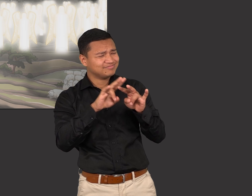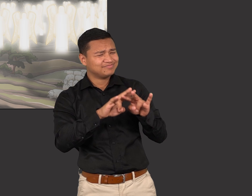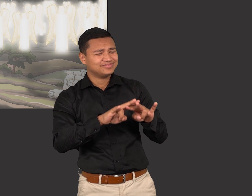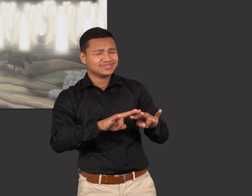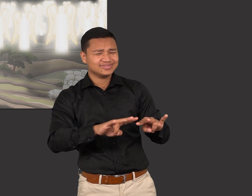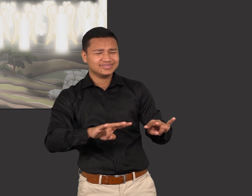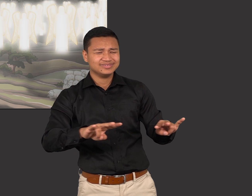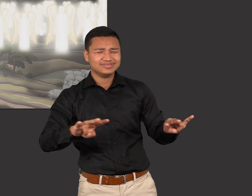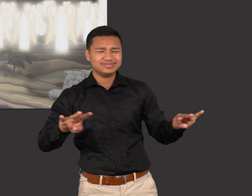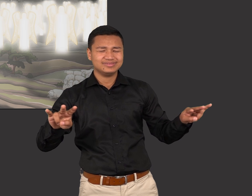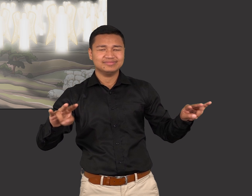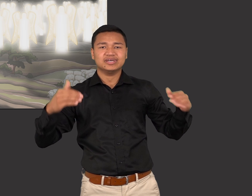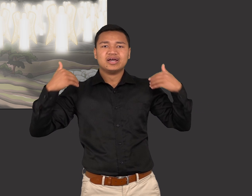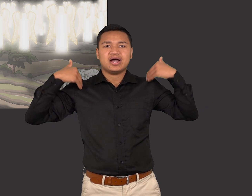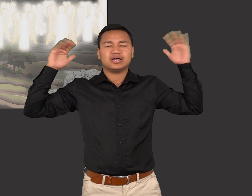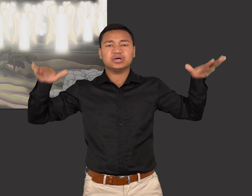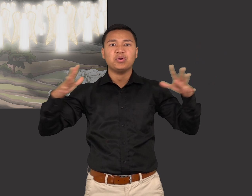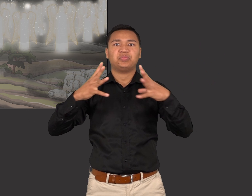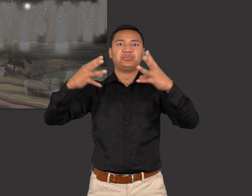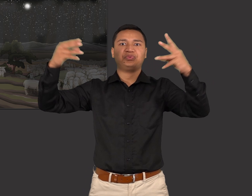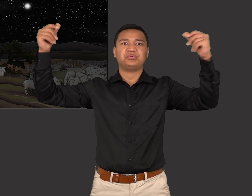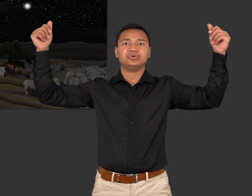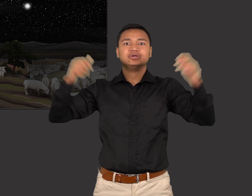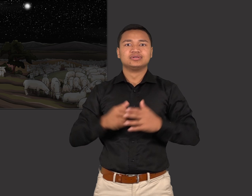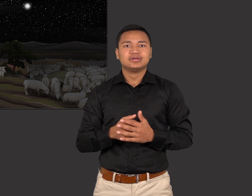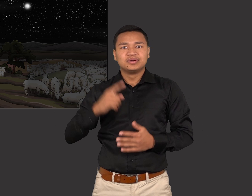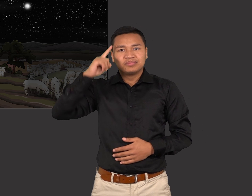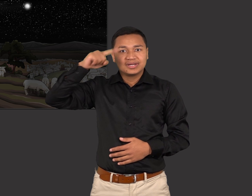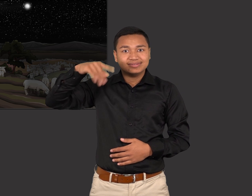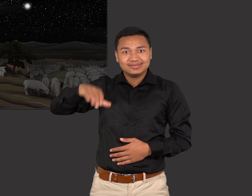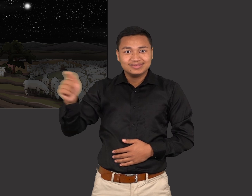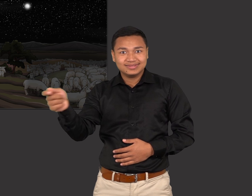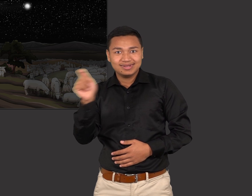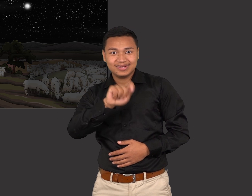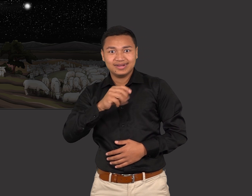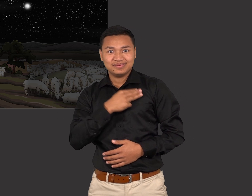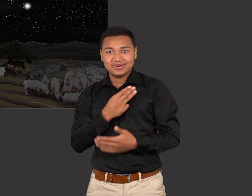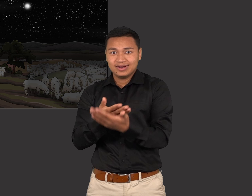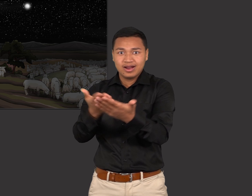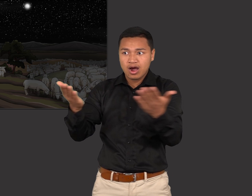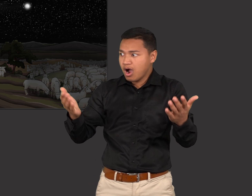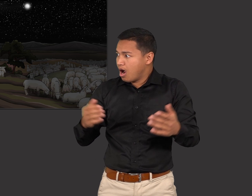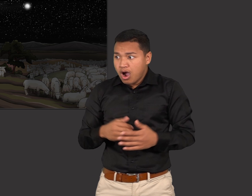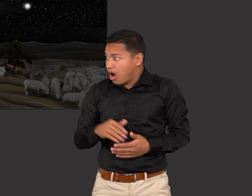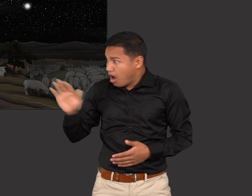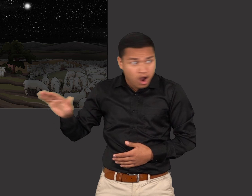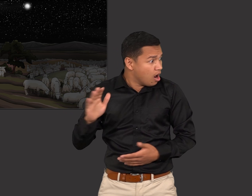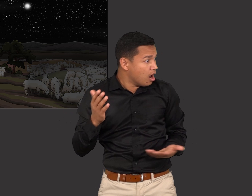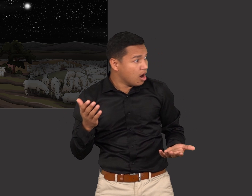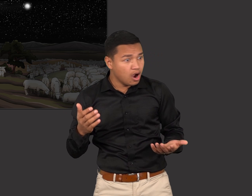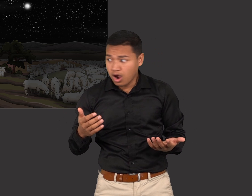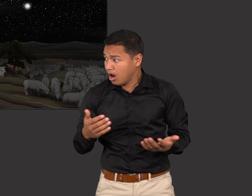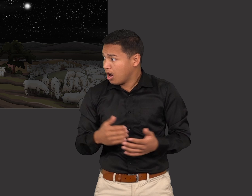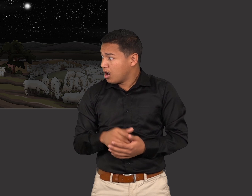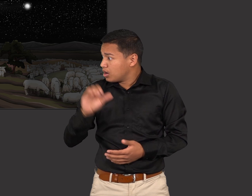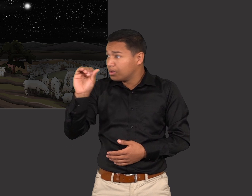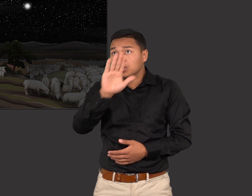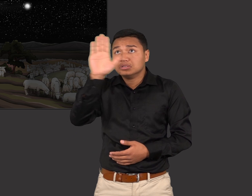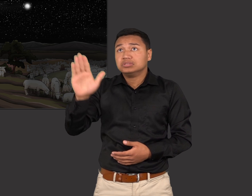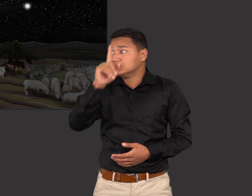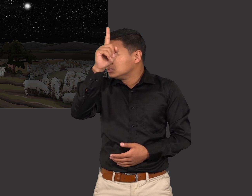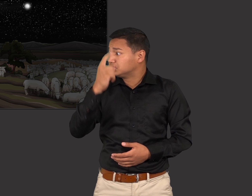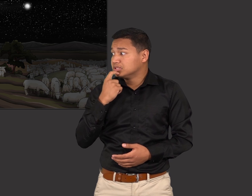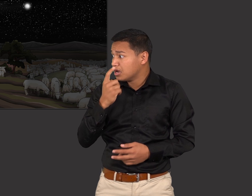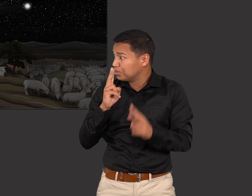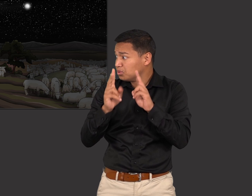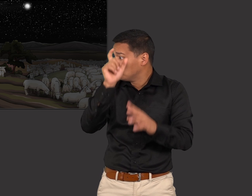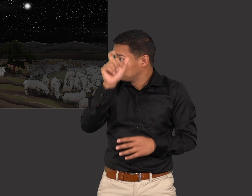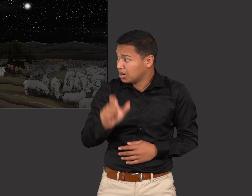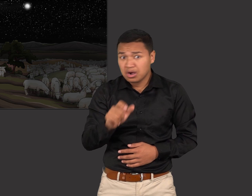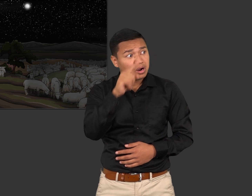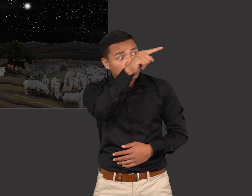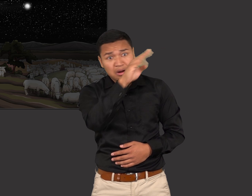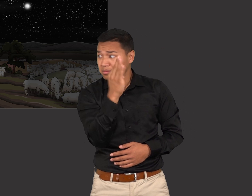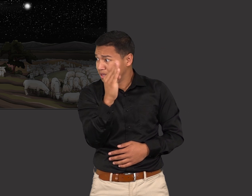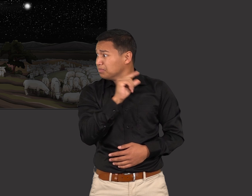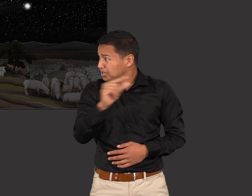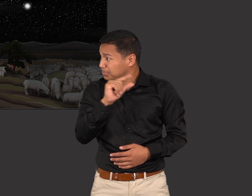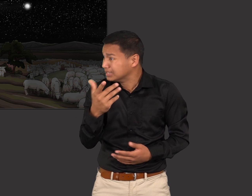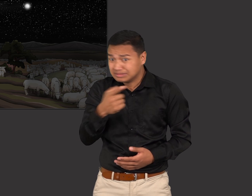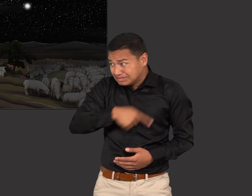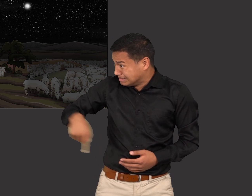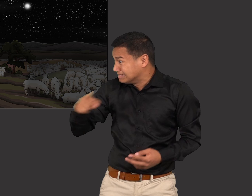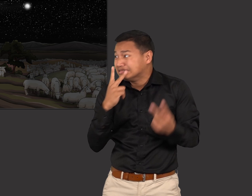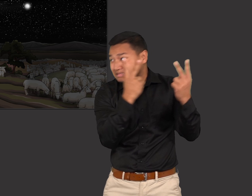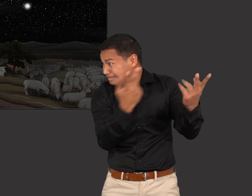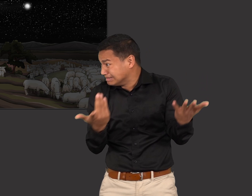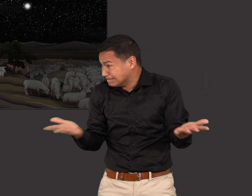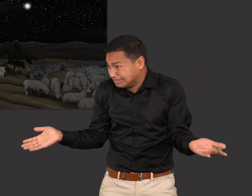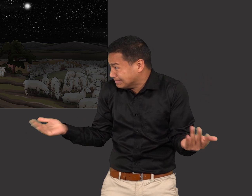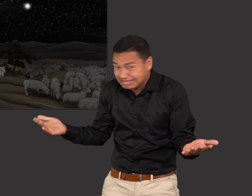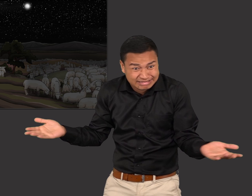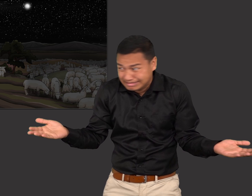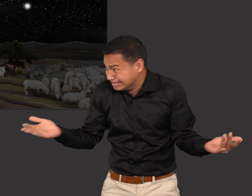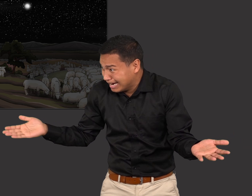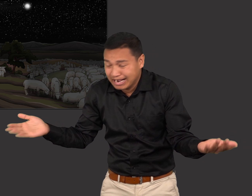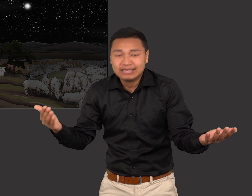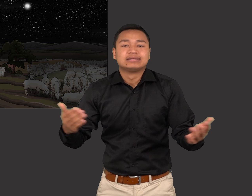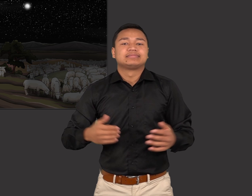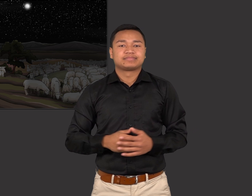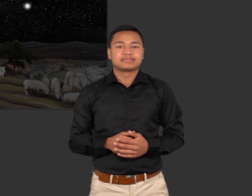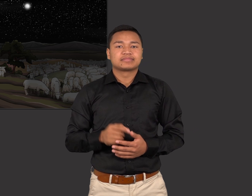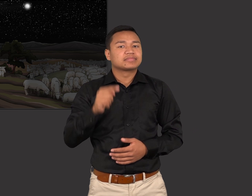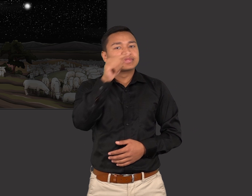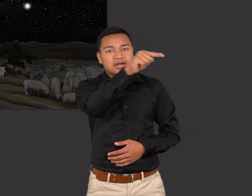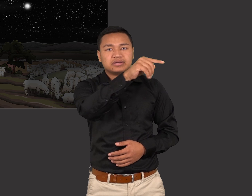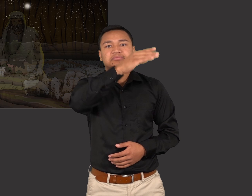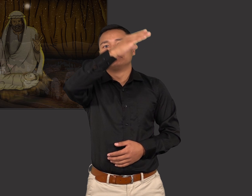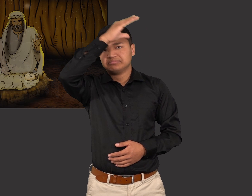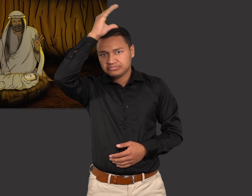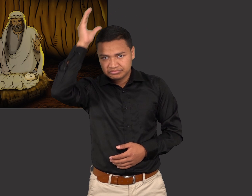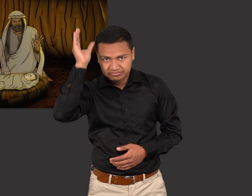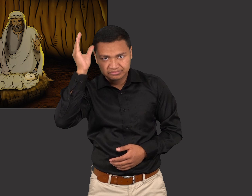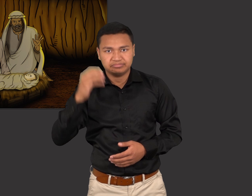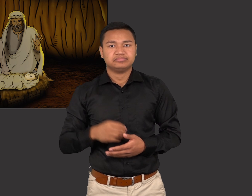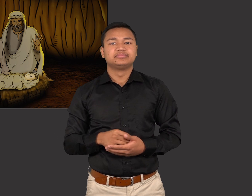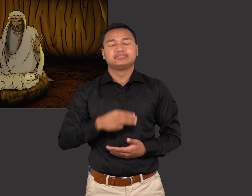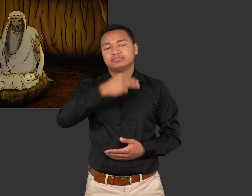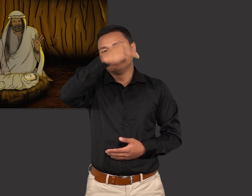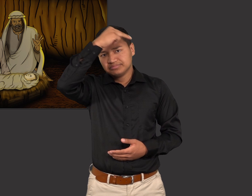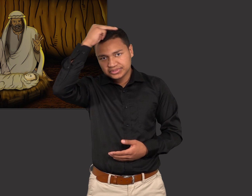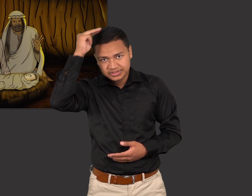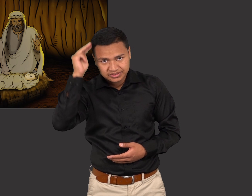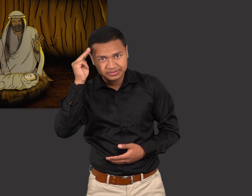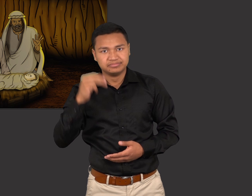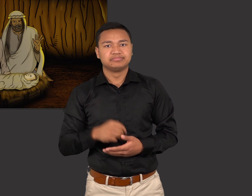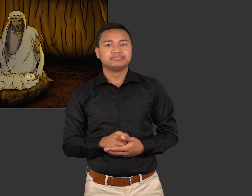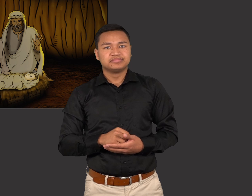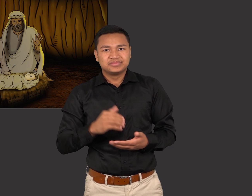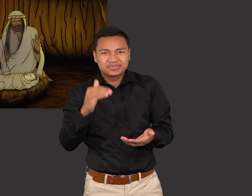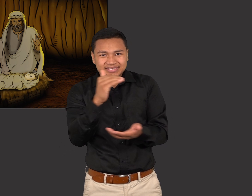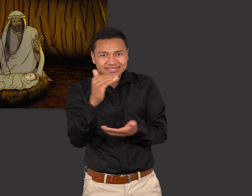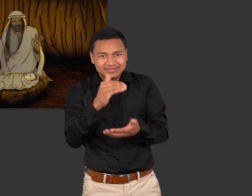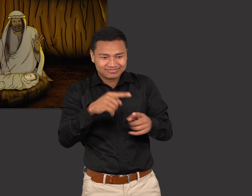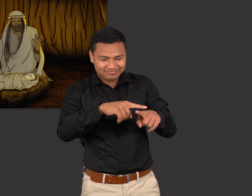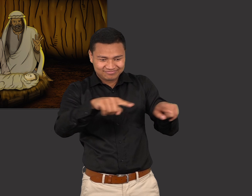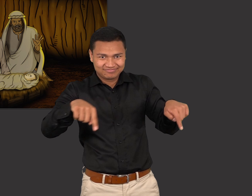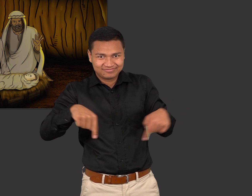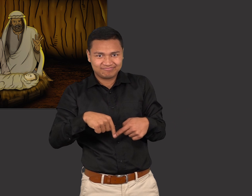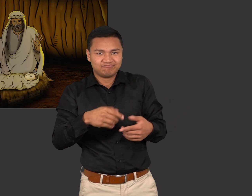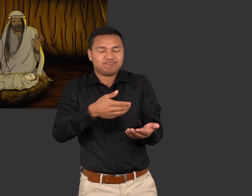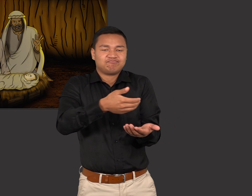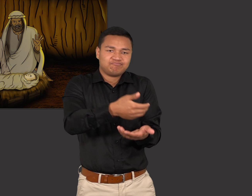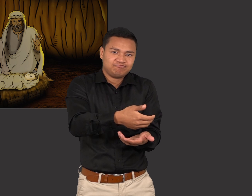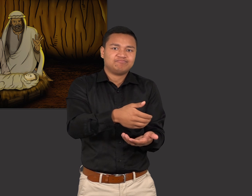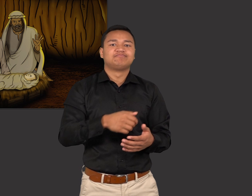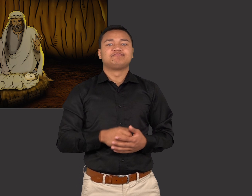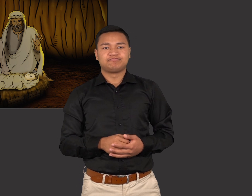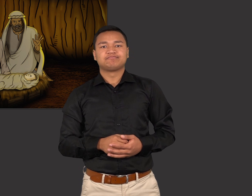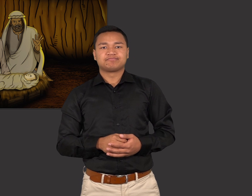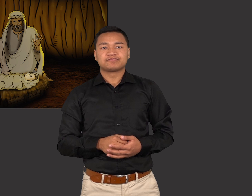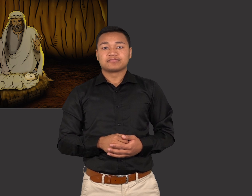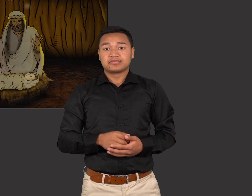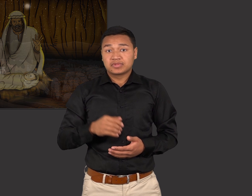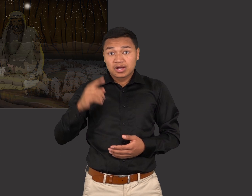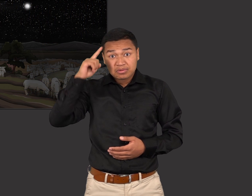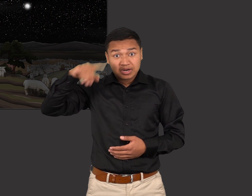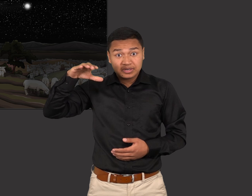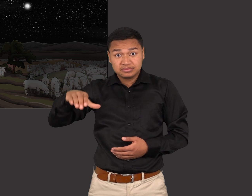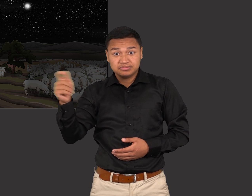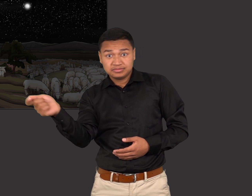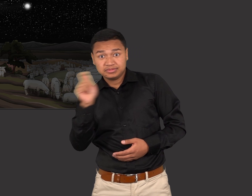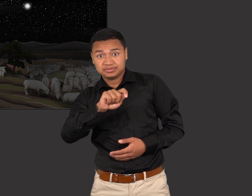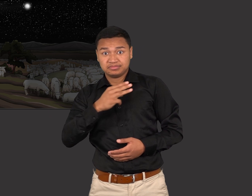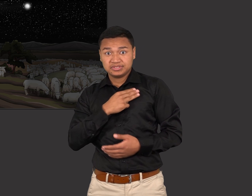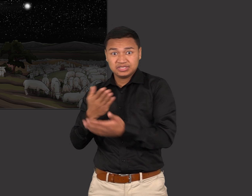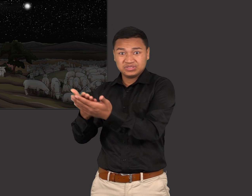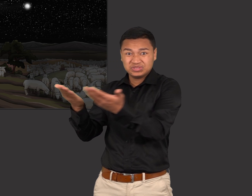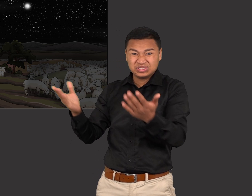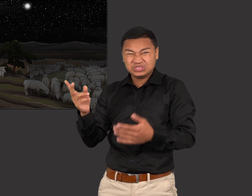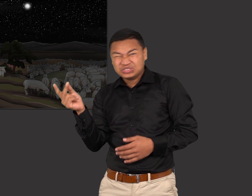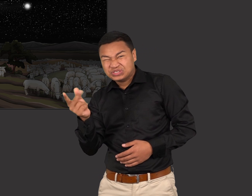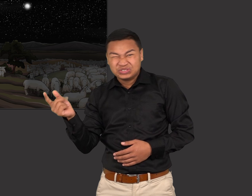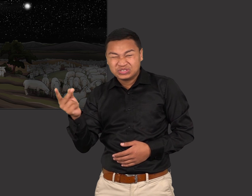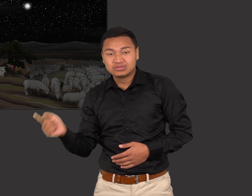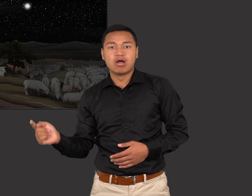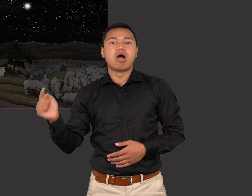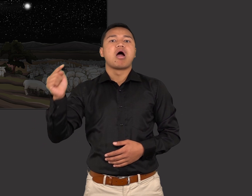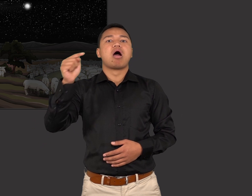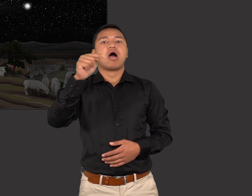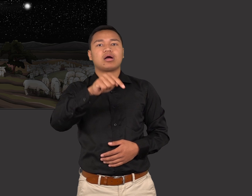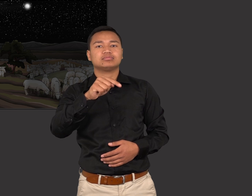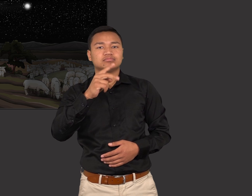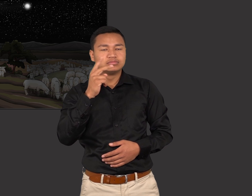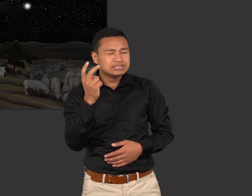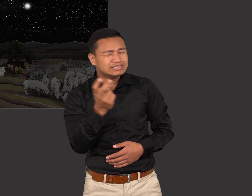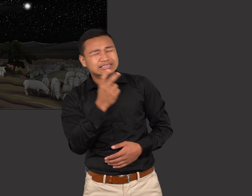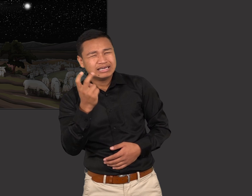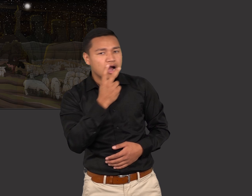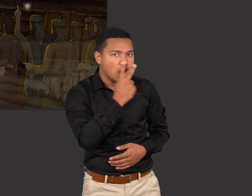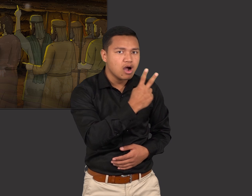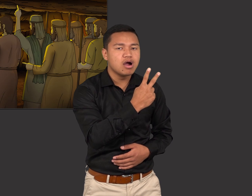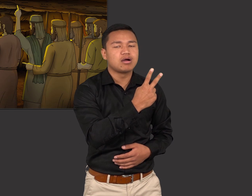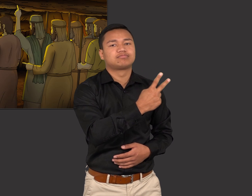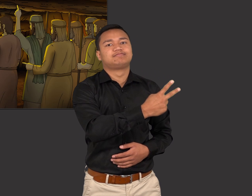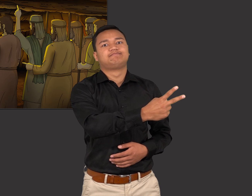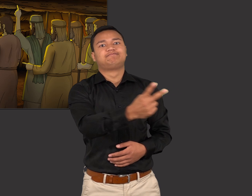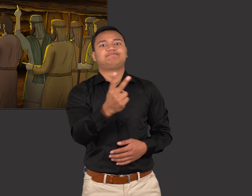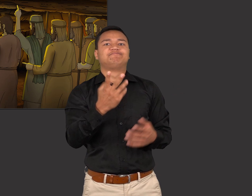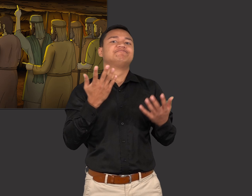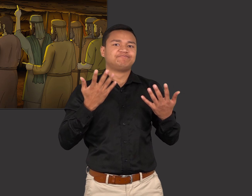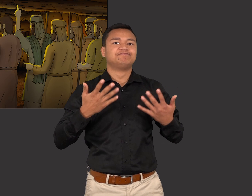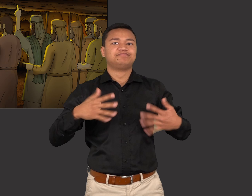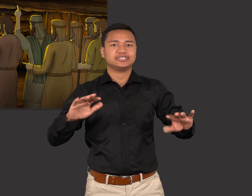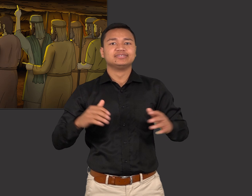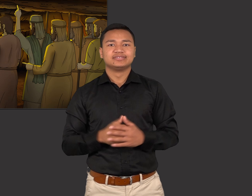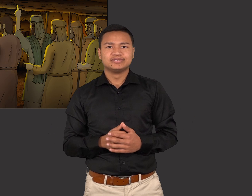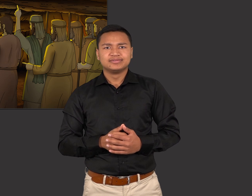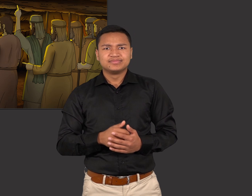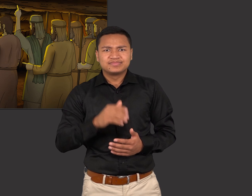When the angels had left them and gone into heaven, the shepherds said to one another, “Let us go to Bethlehem and see this thing that has happened, which the Lord has made known to us.”